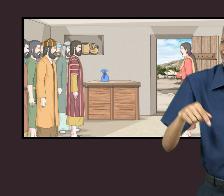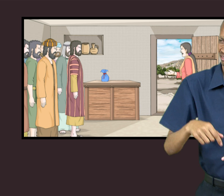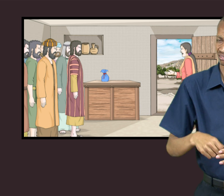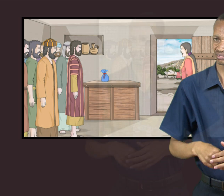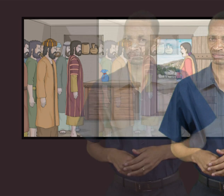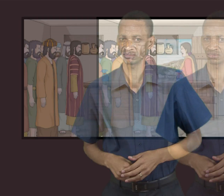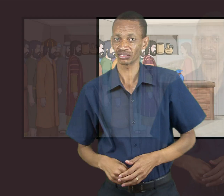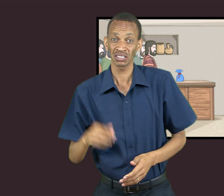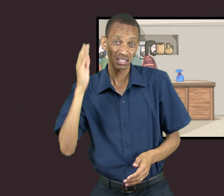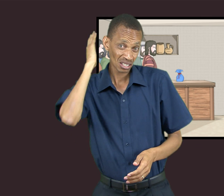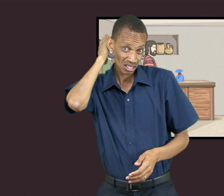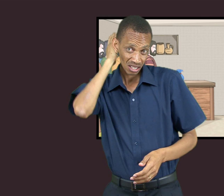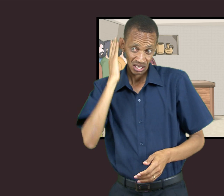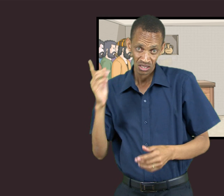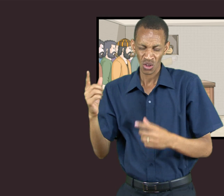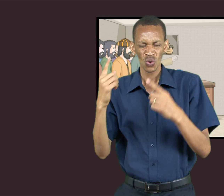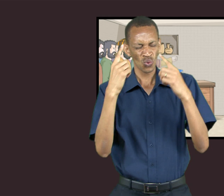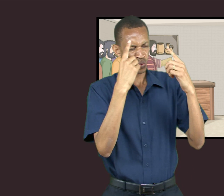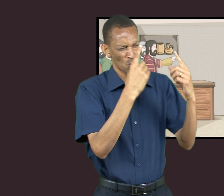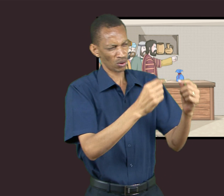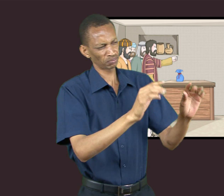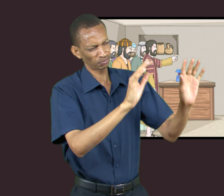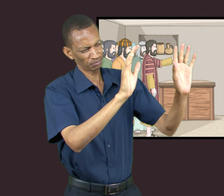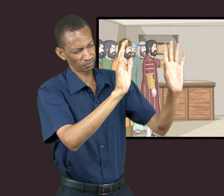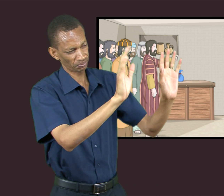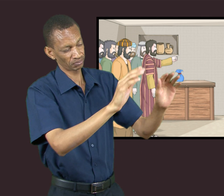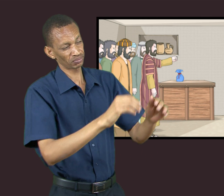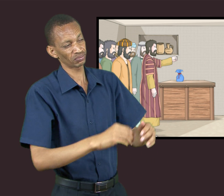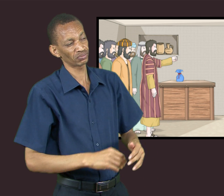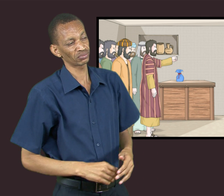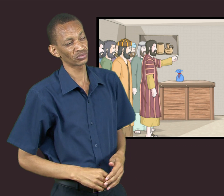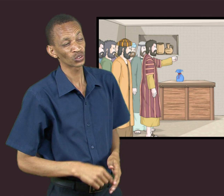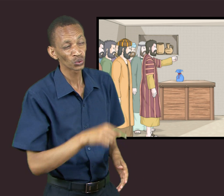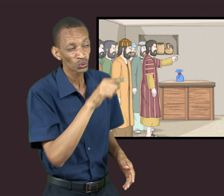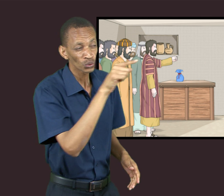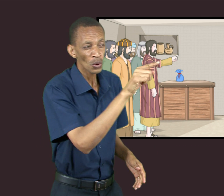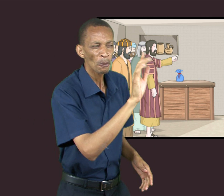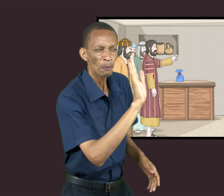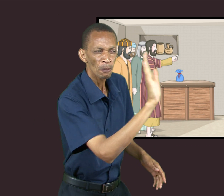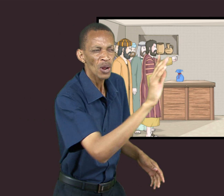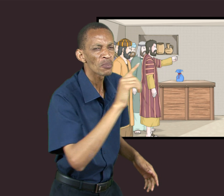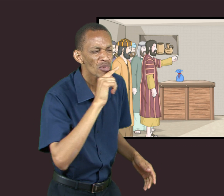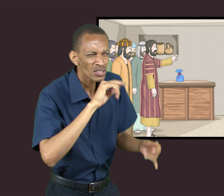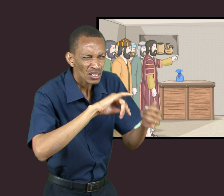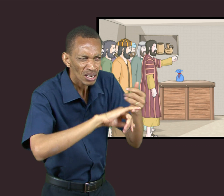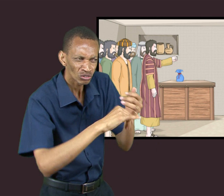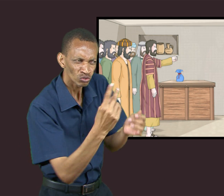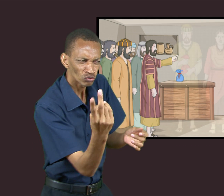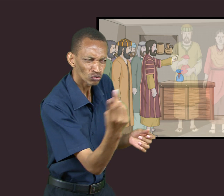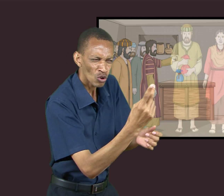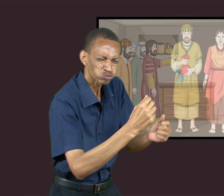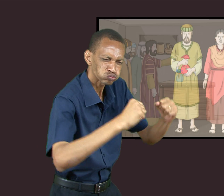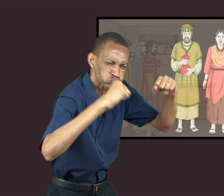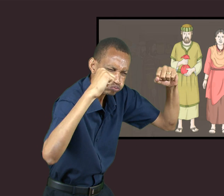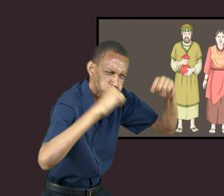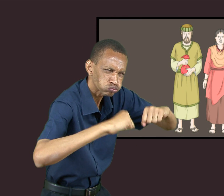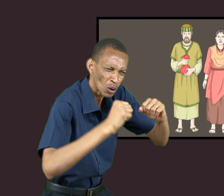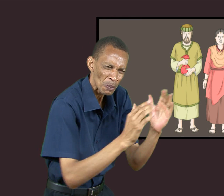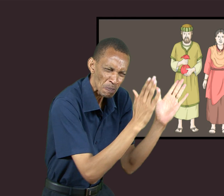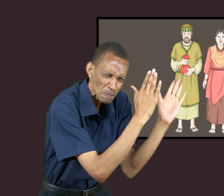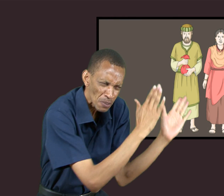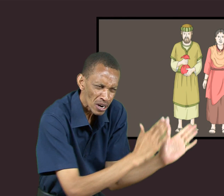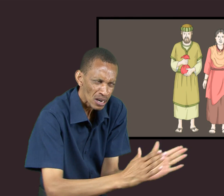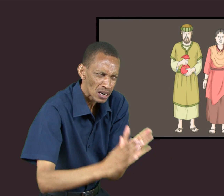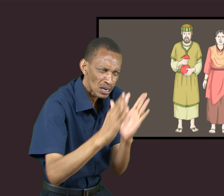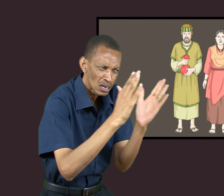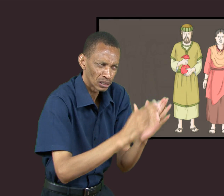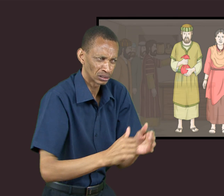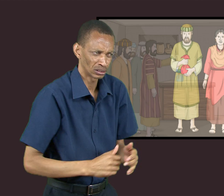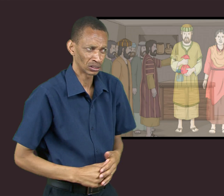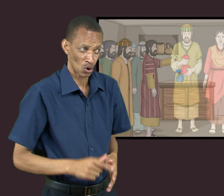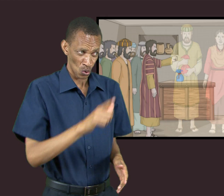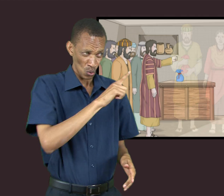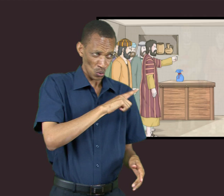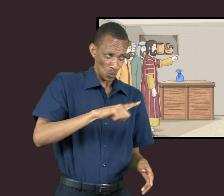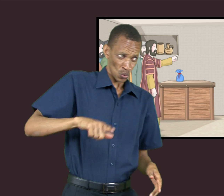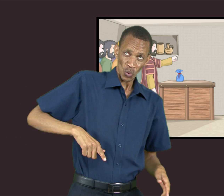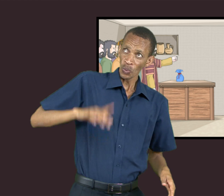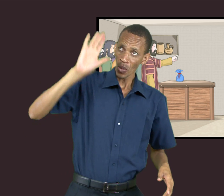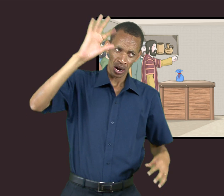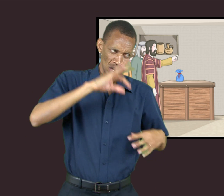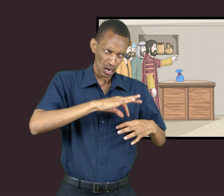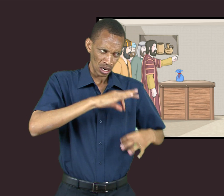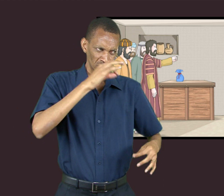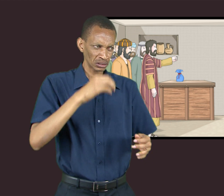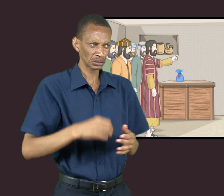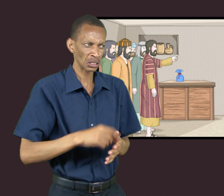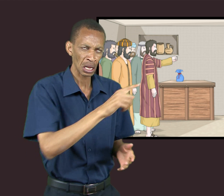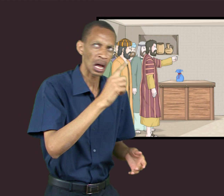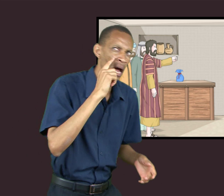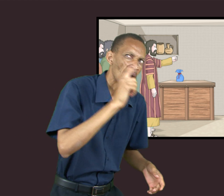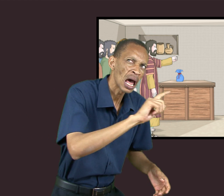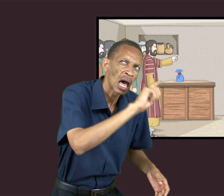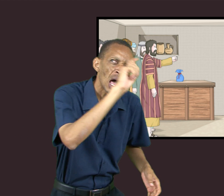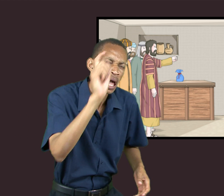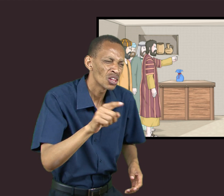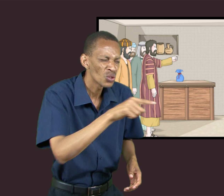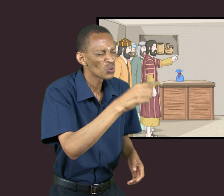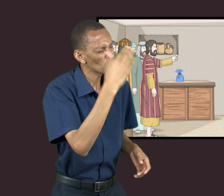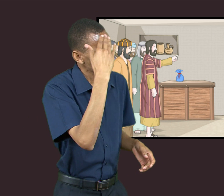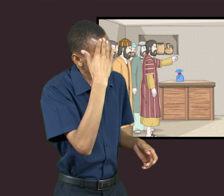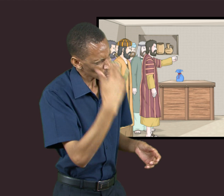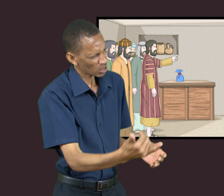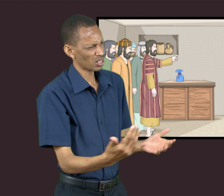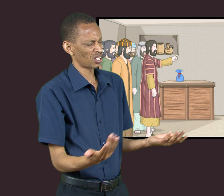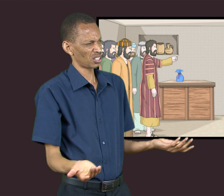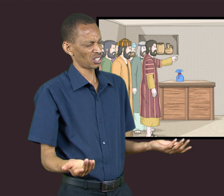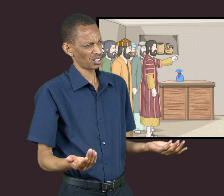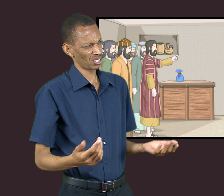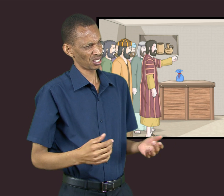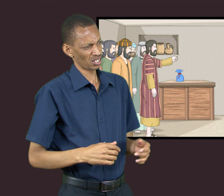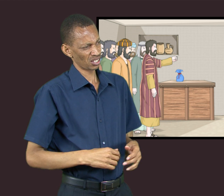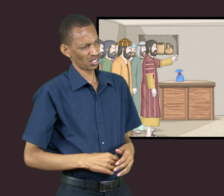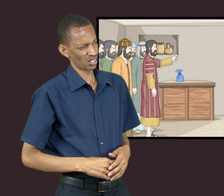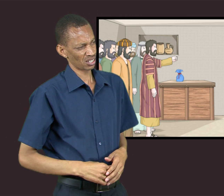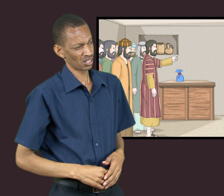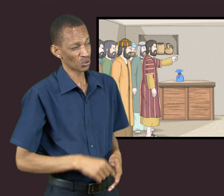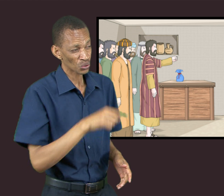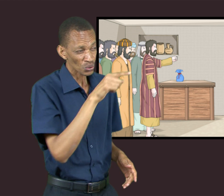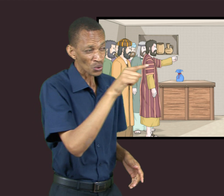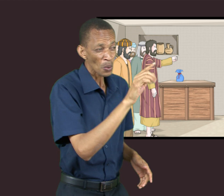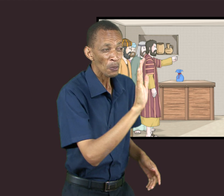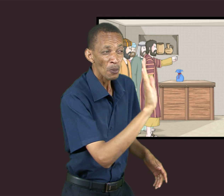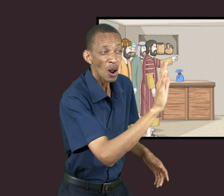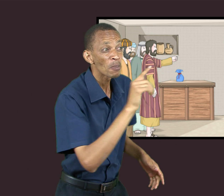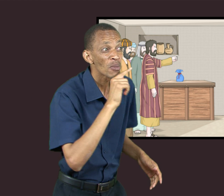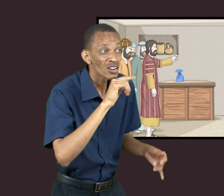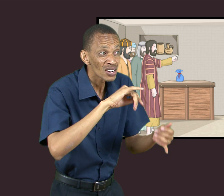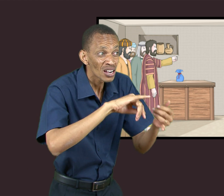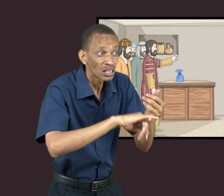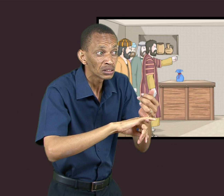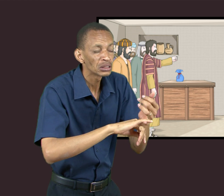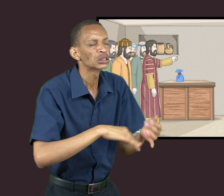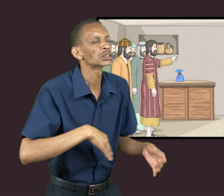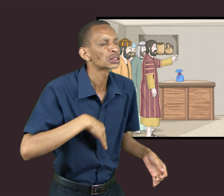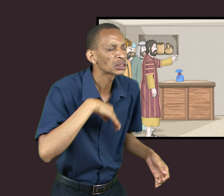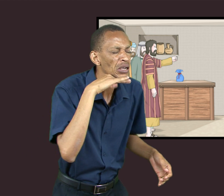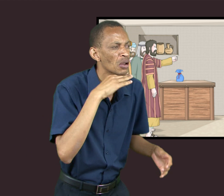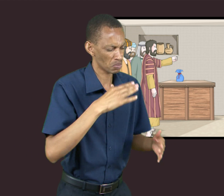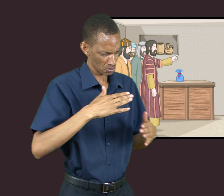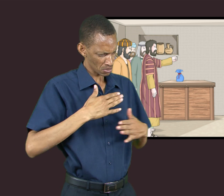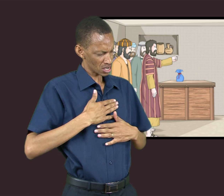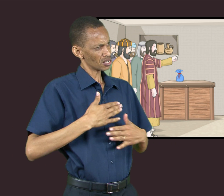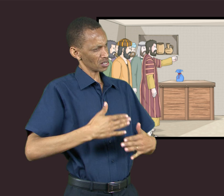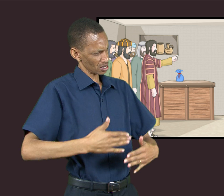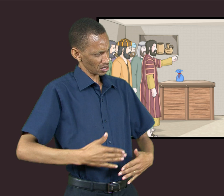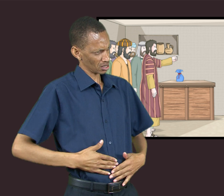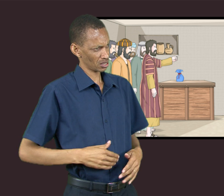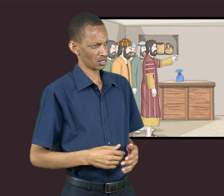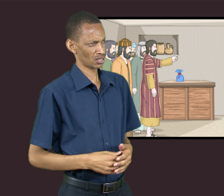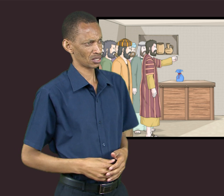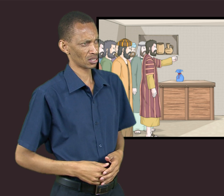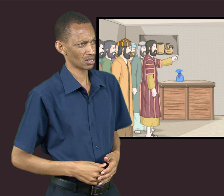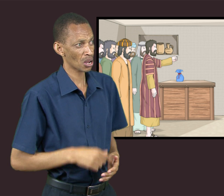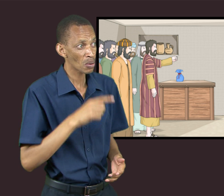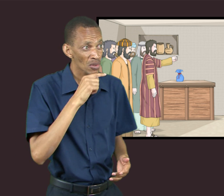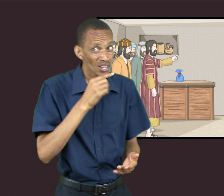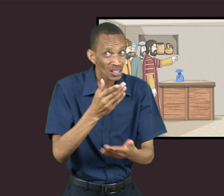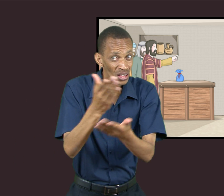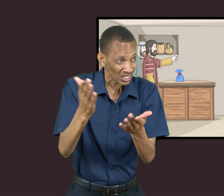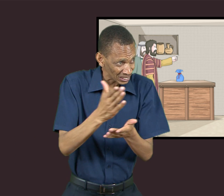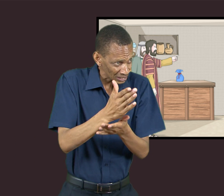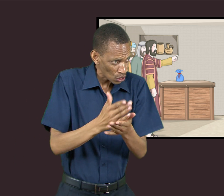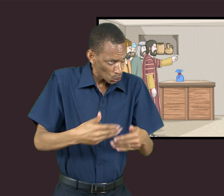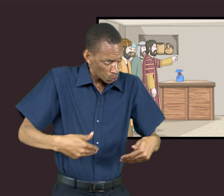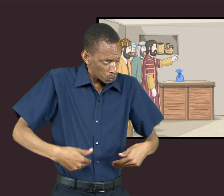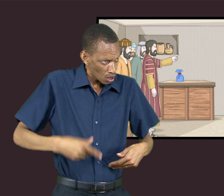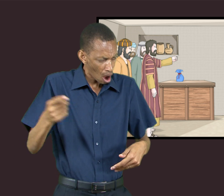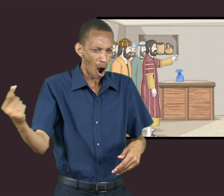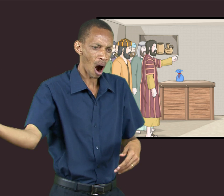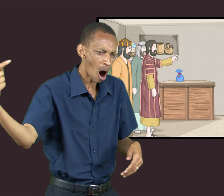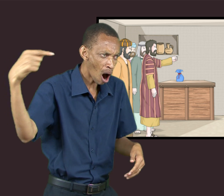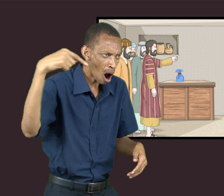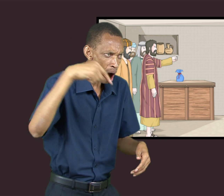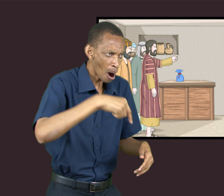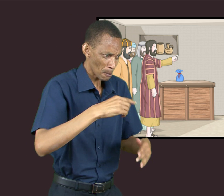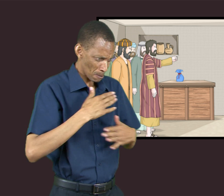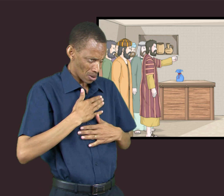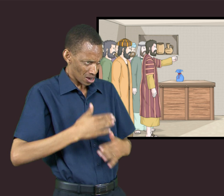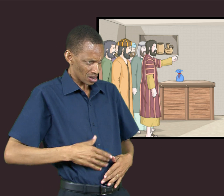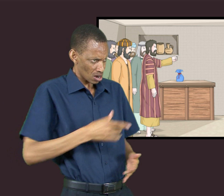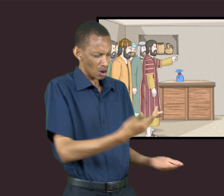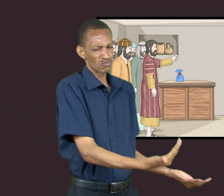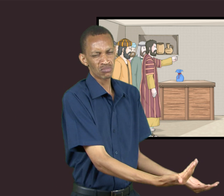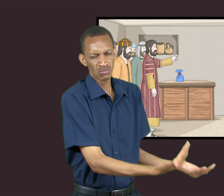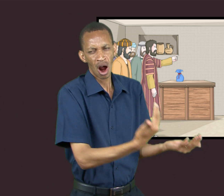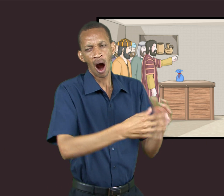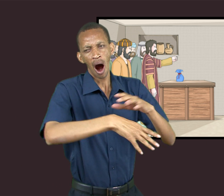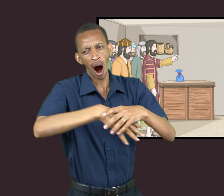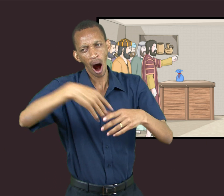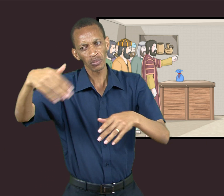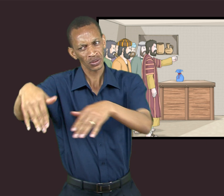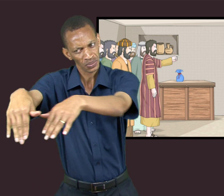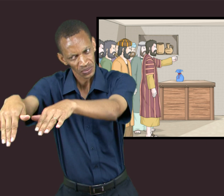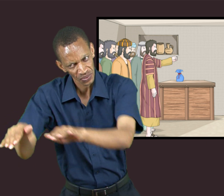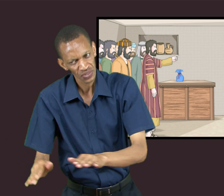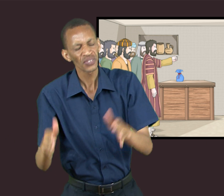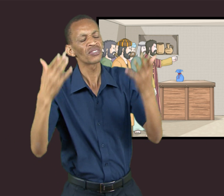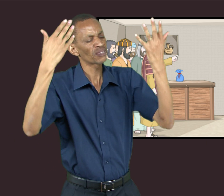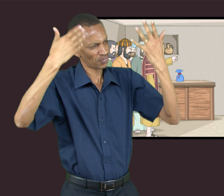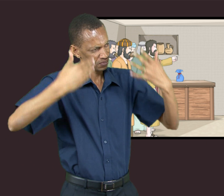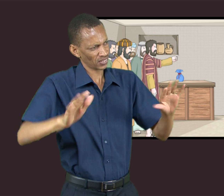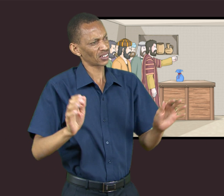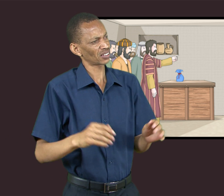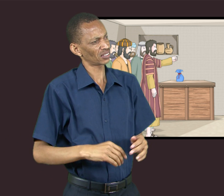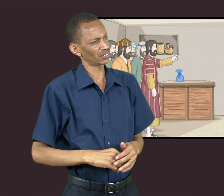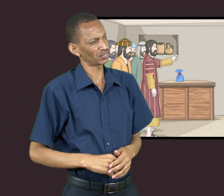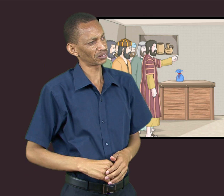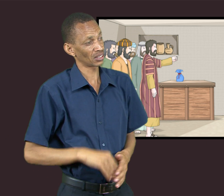“Yes,” she answered, “that is the price.” “How could you agree to test the Spirit of the Lord?”